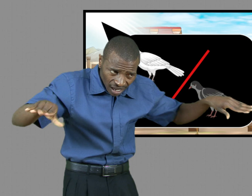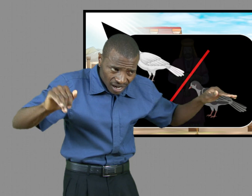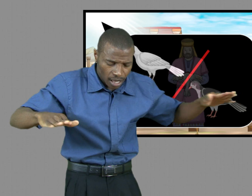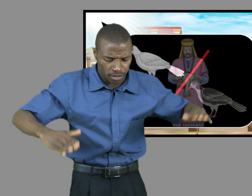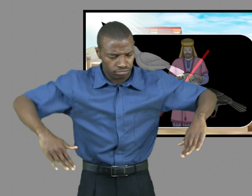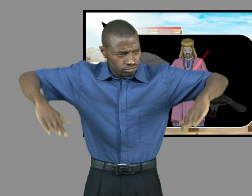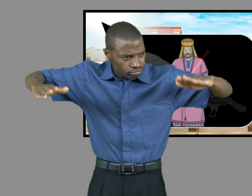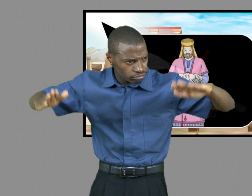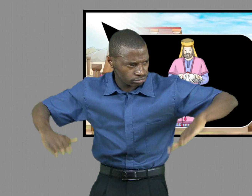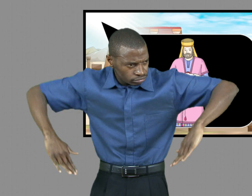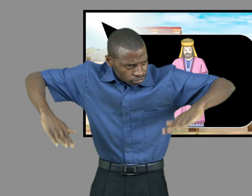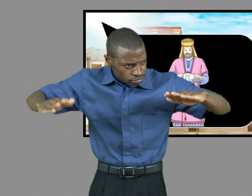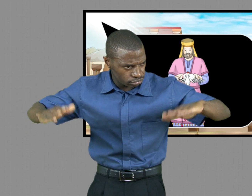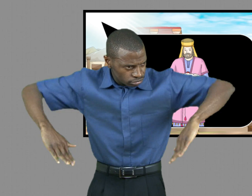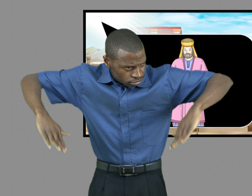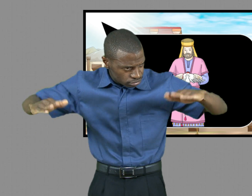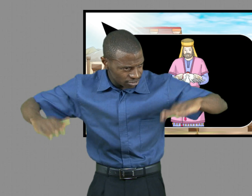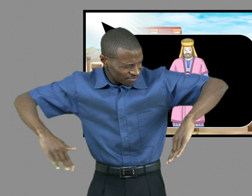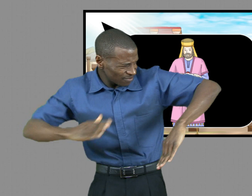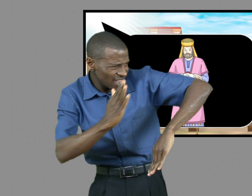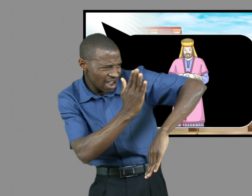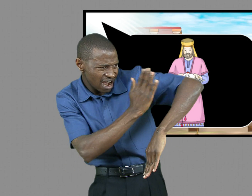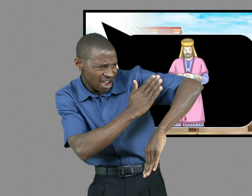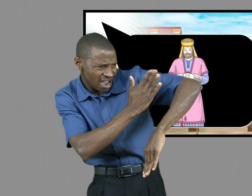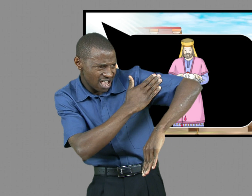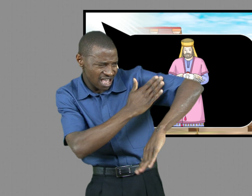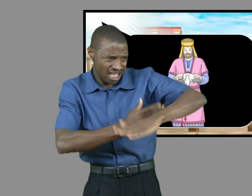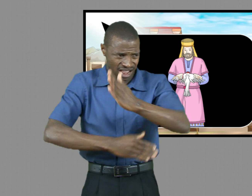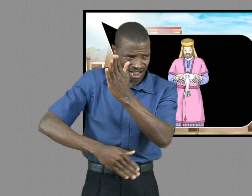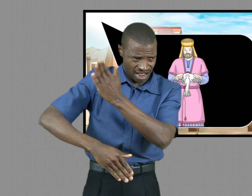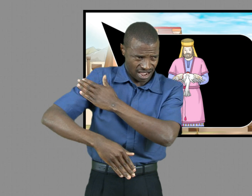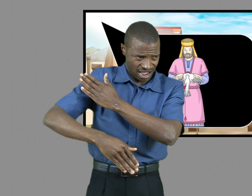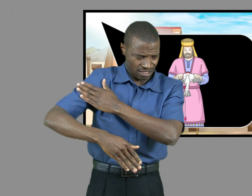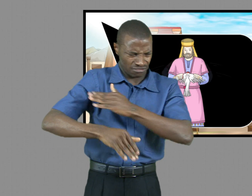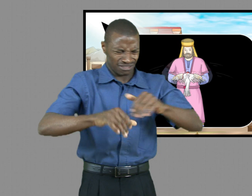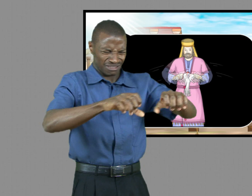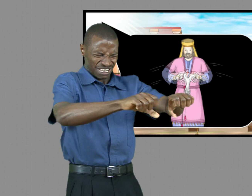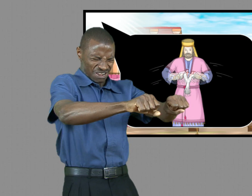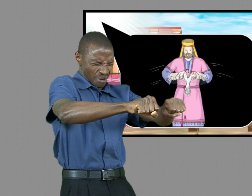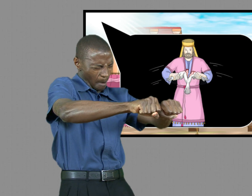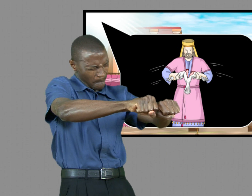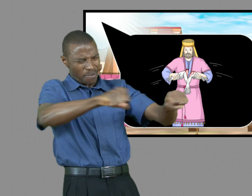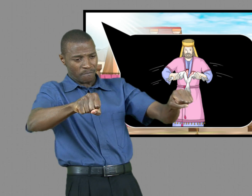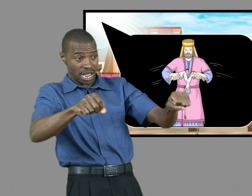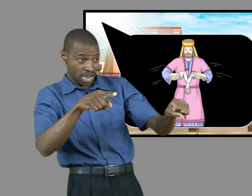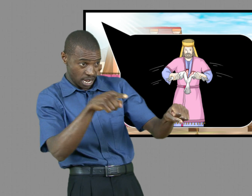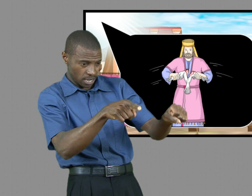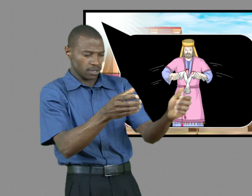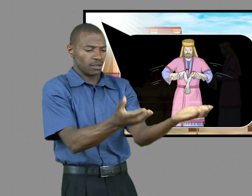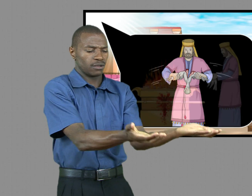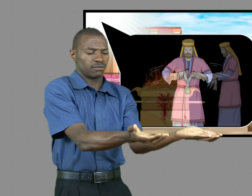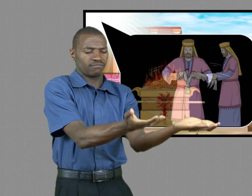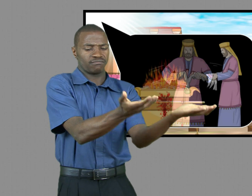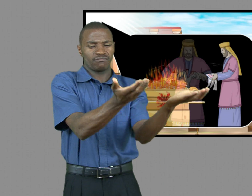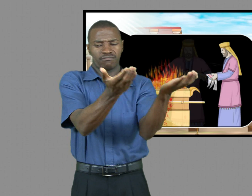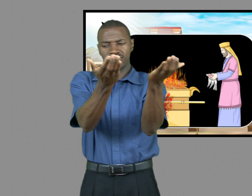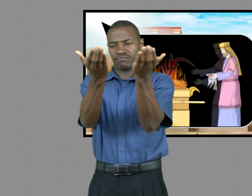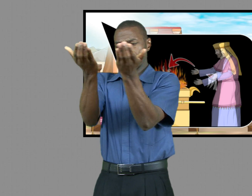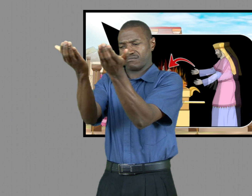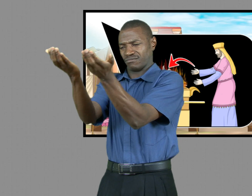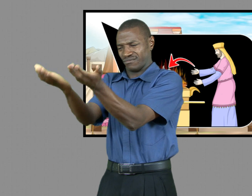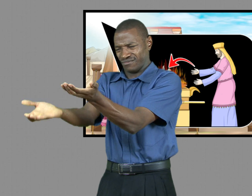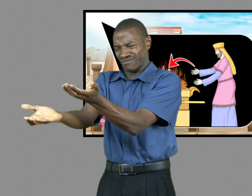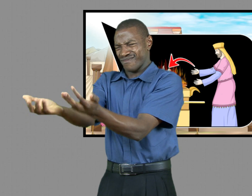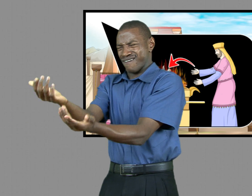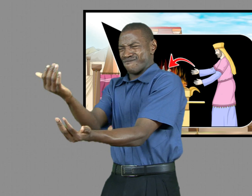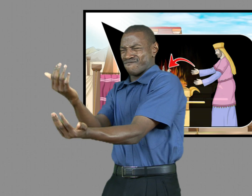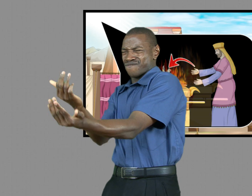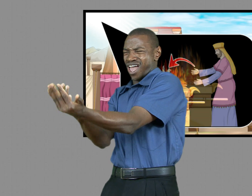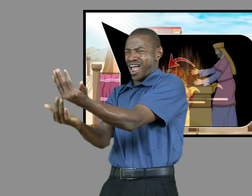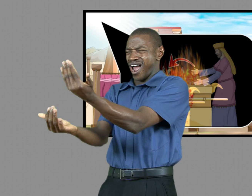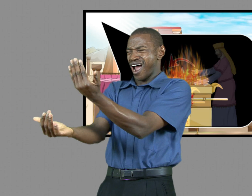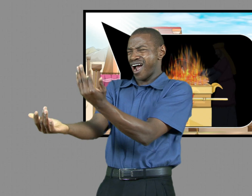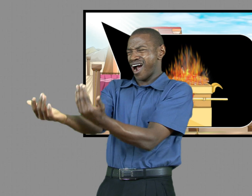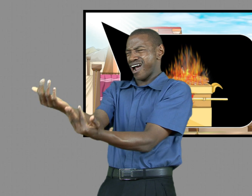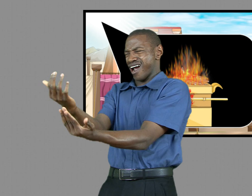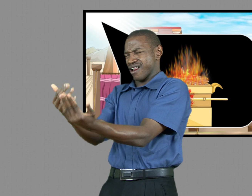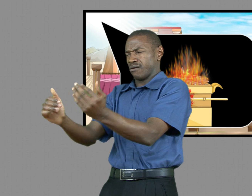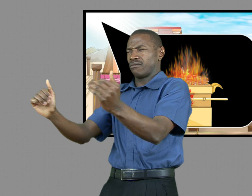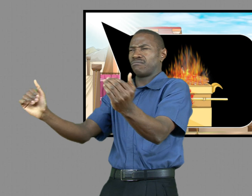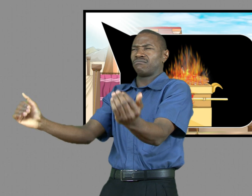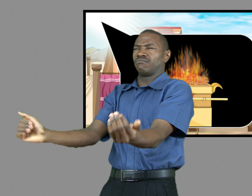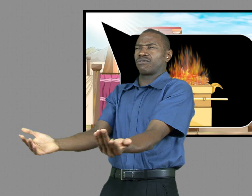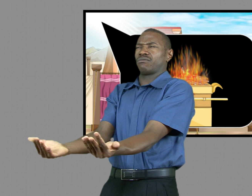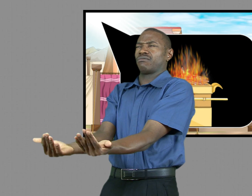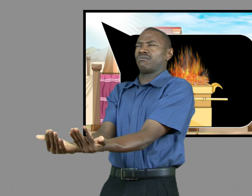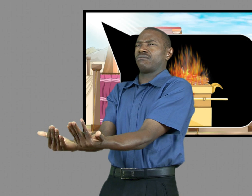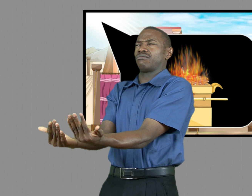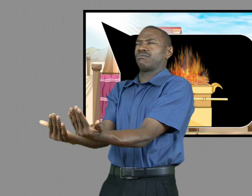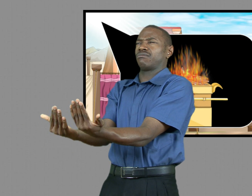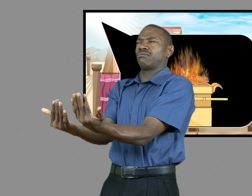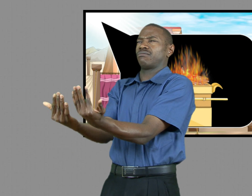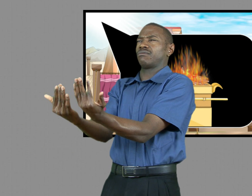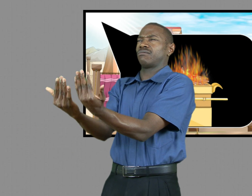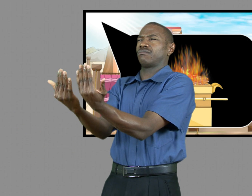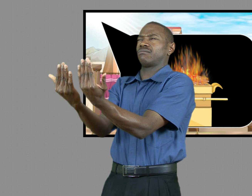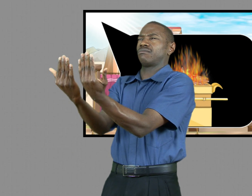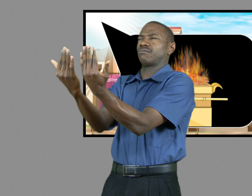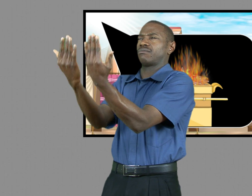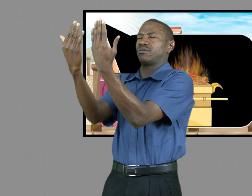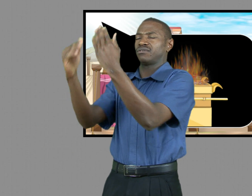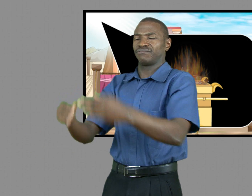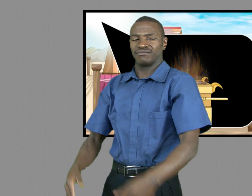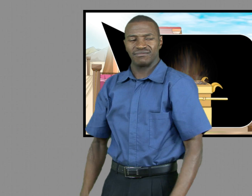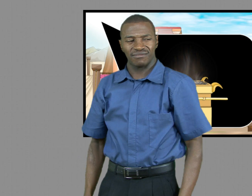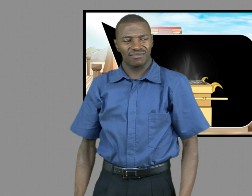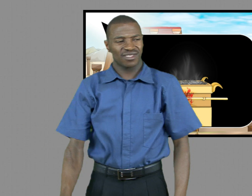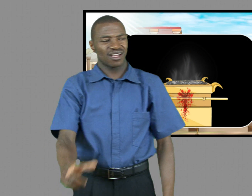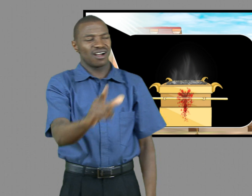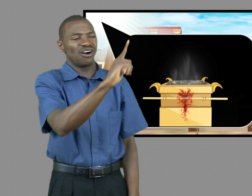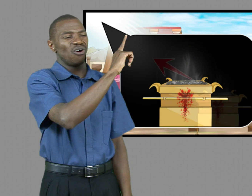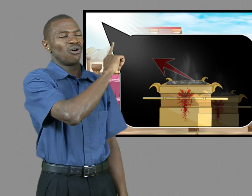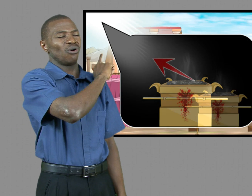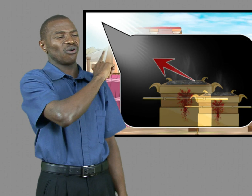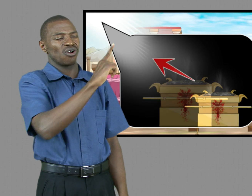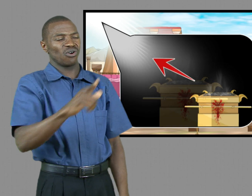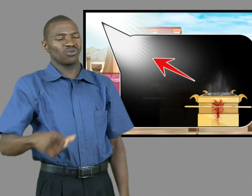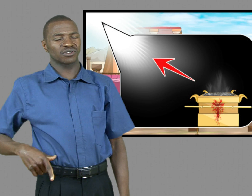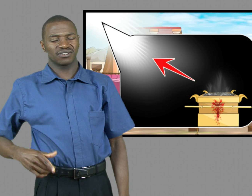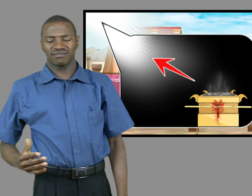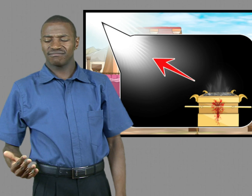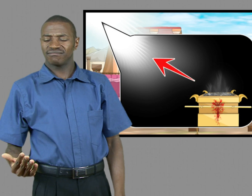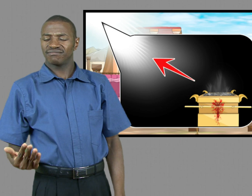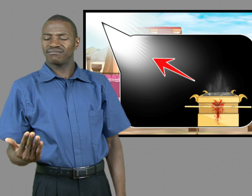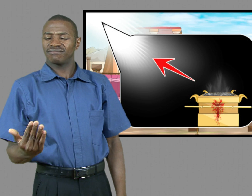And the priest is to burn it on the altar atop the burning wood.